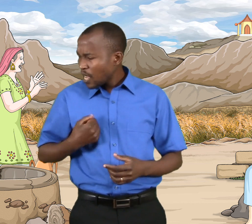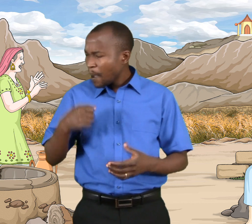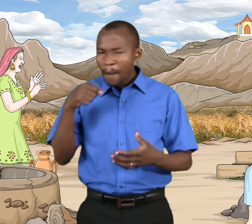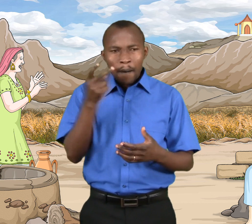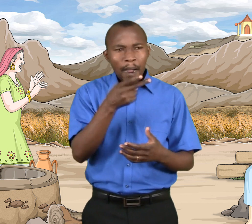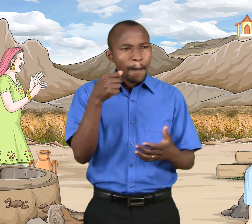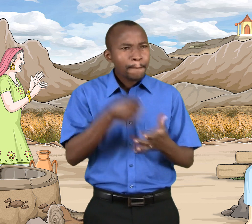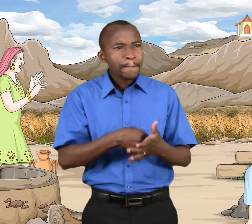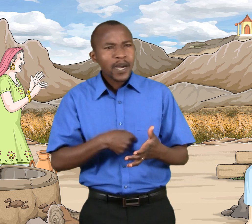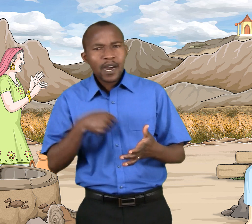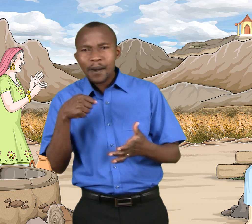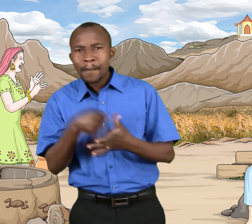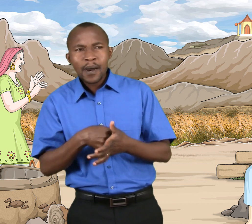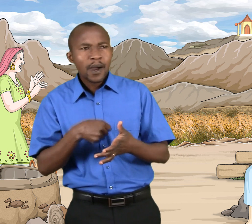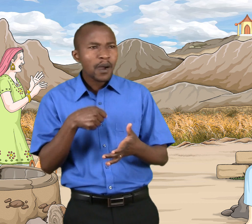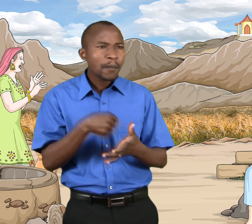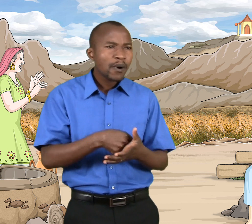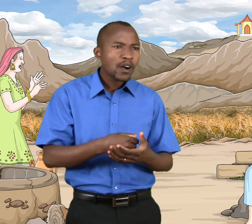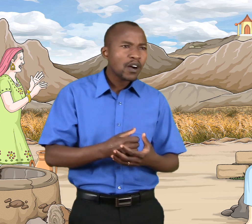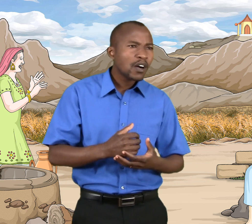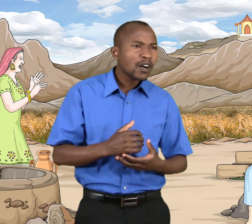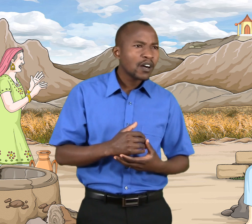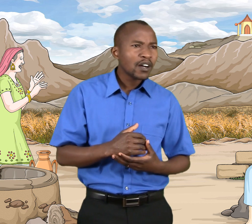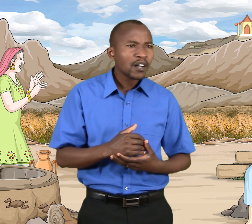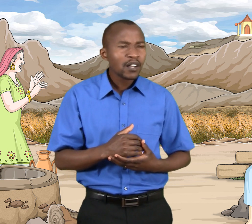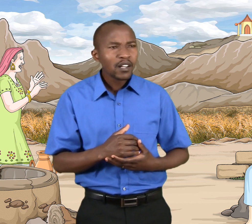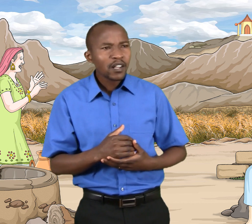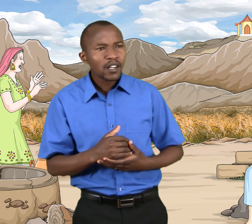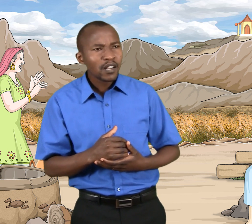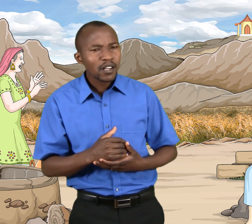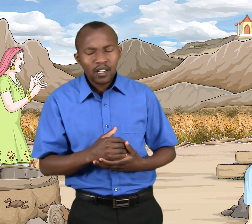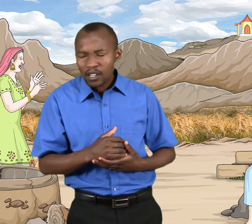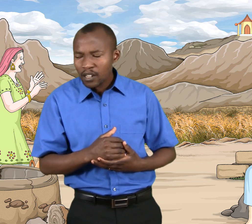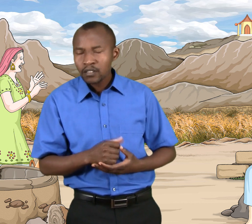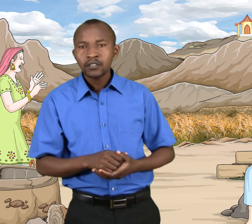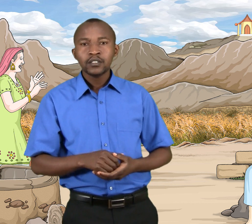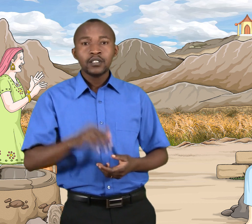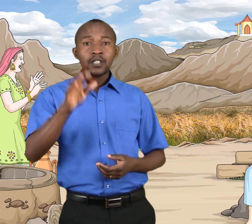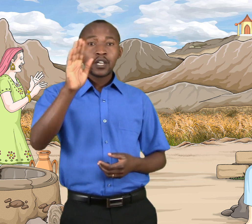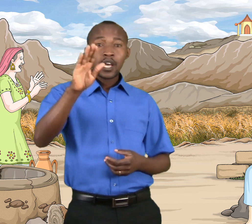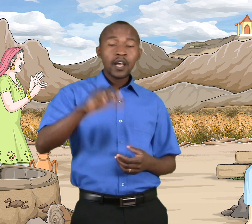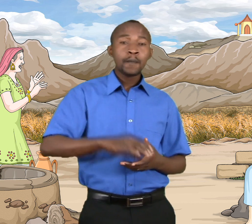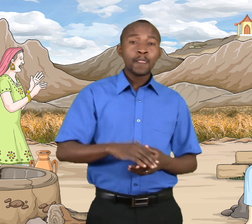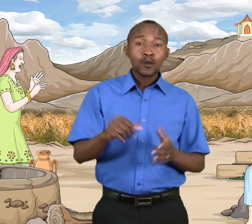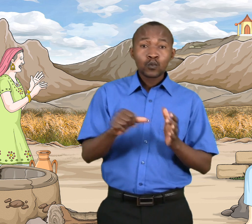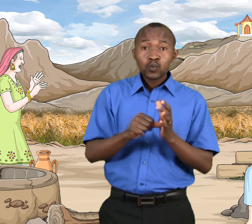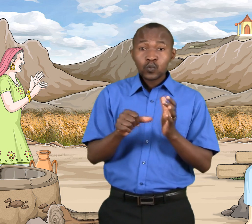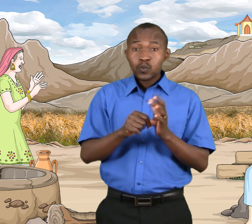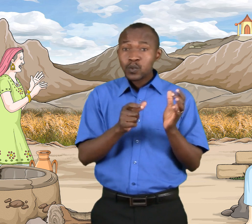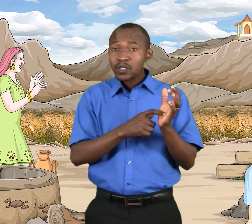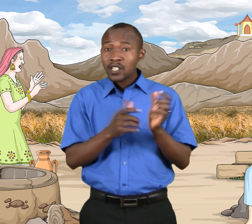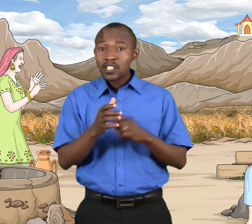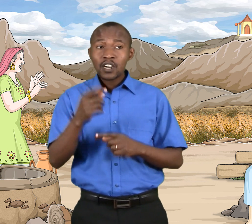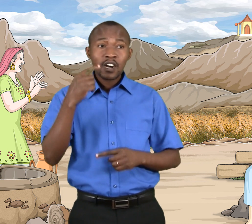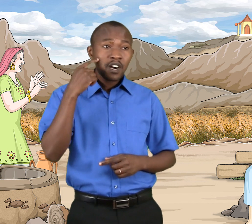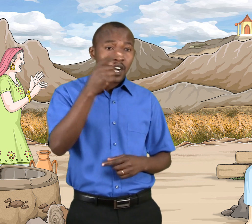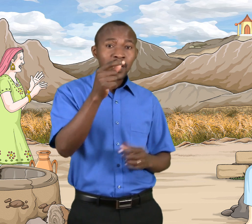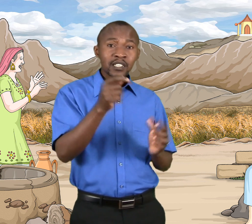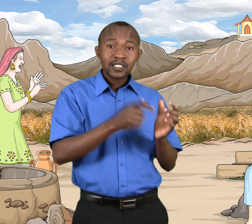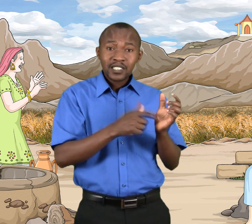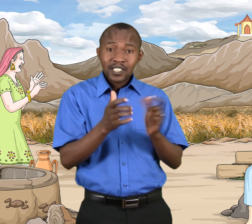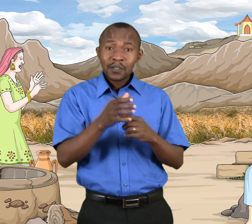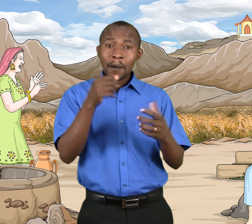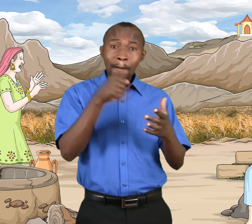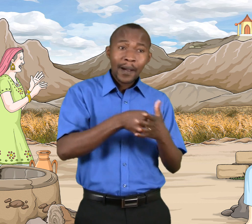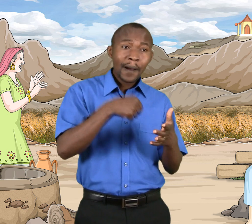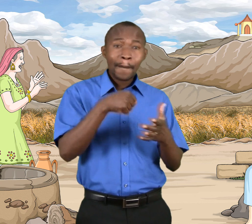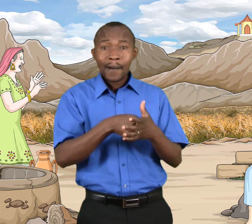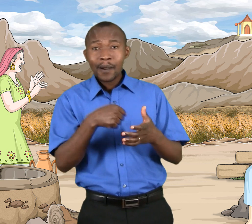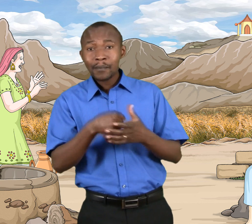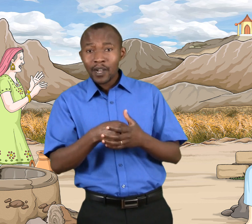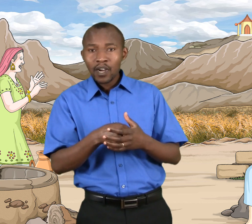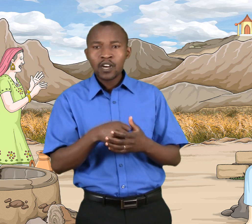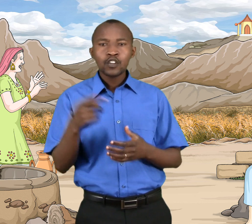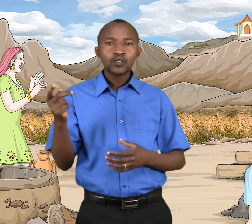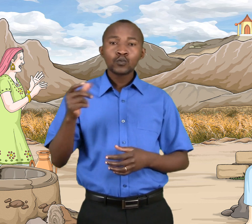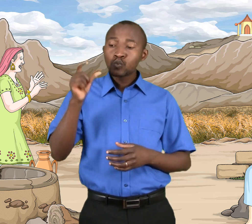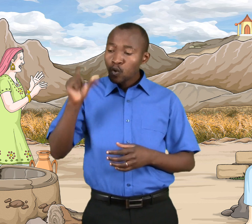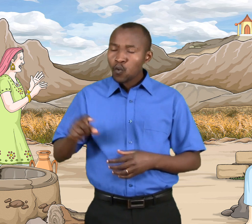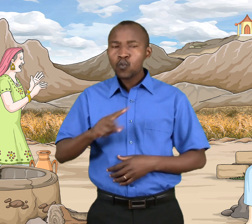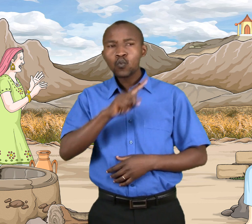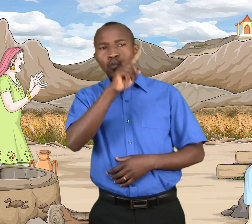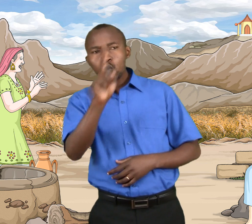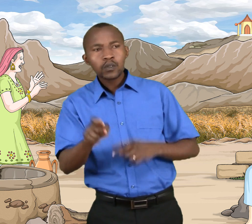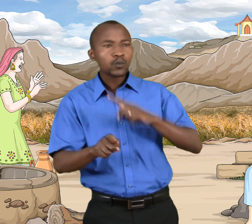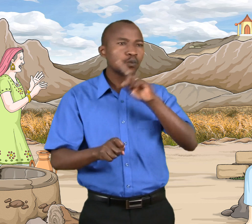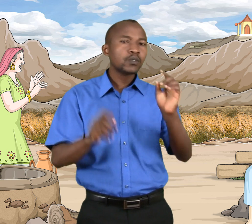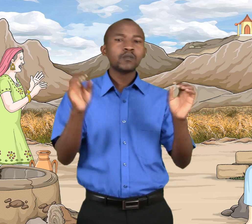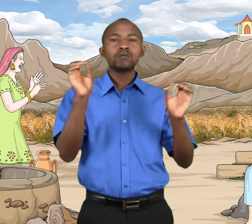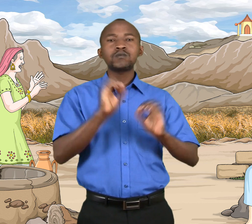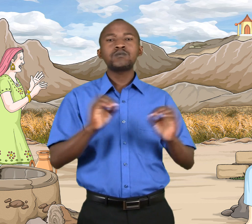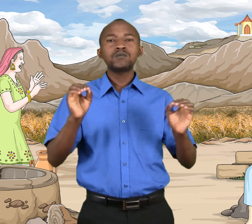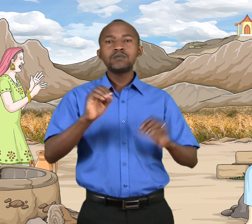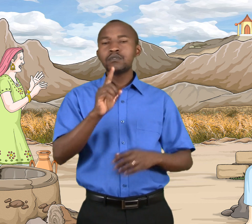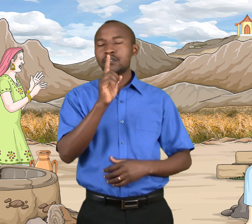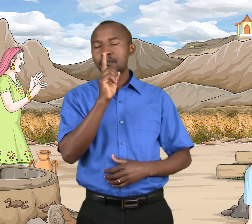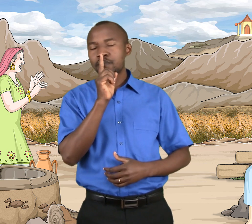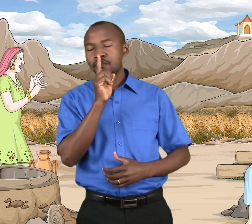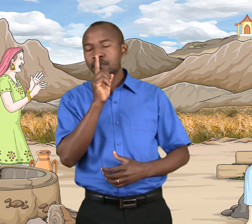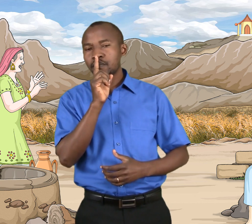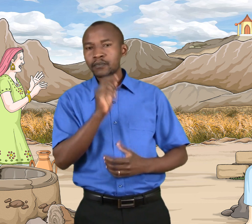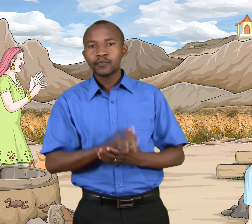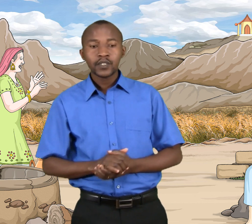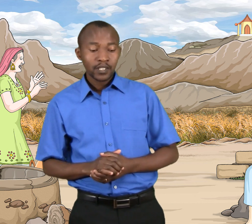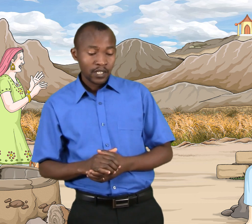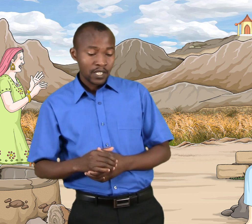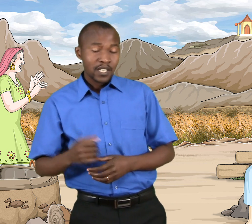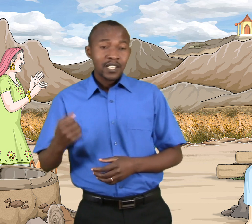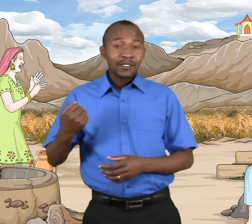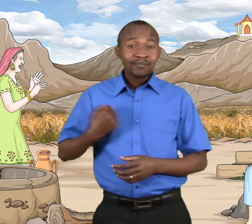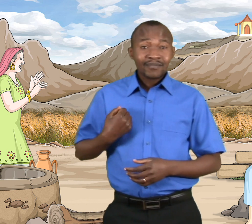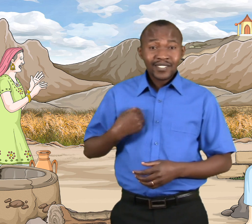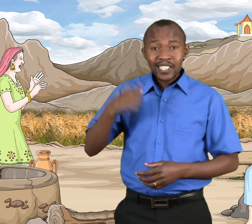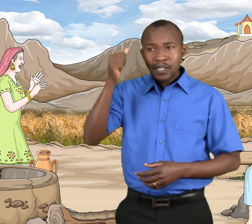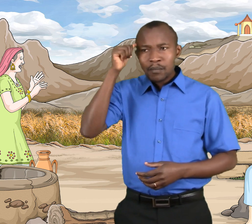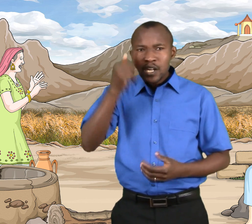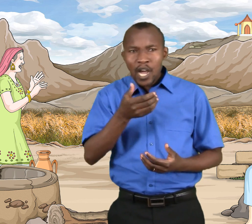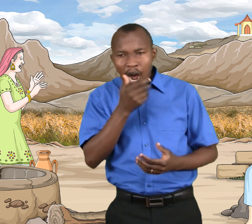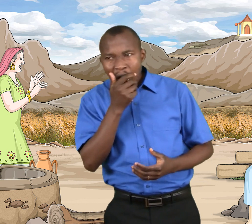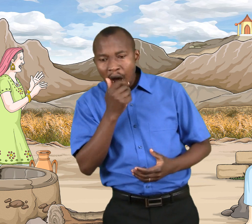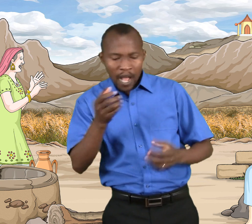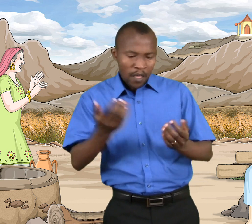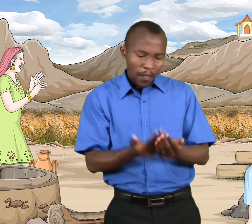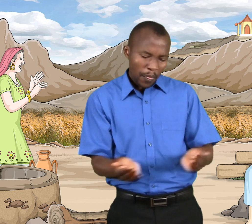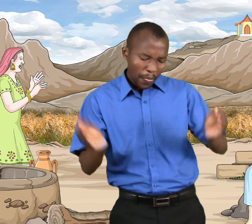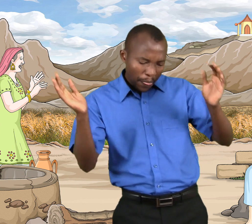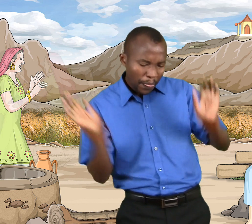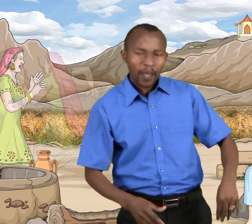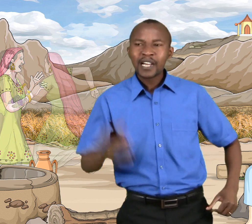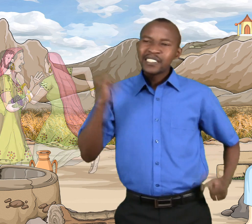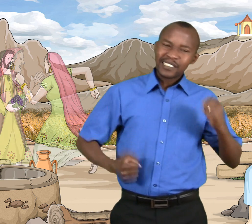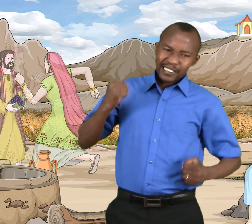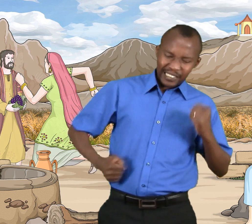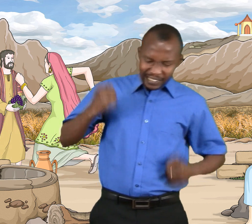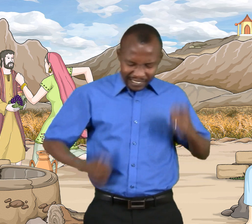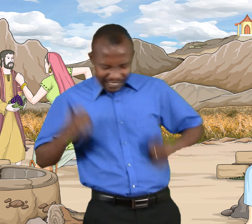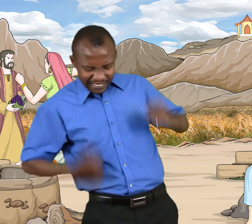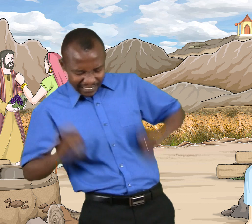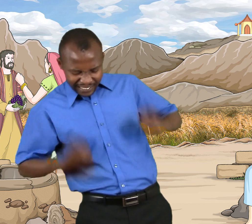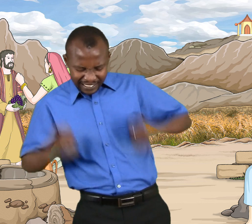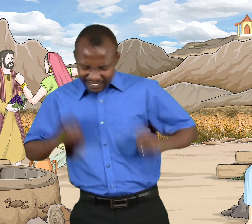But no one asked Him, “What do You want from her?” or “Why are You talking with her?”